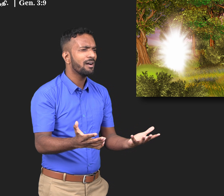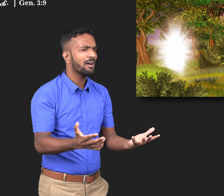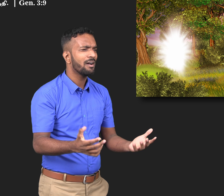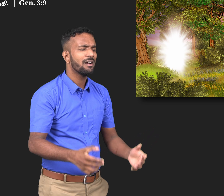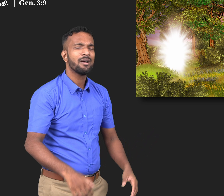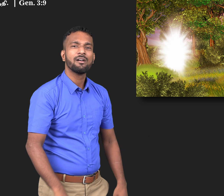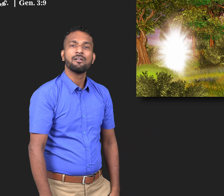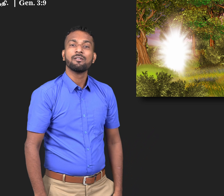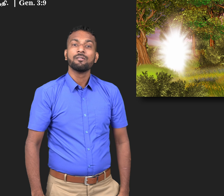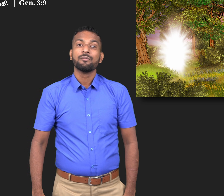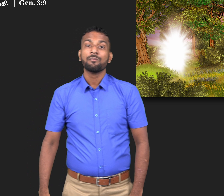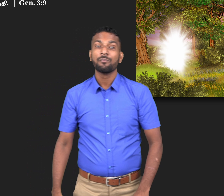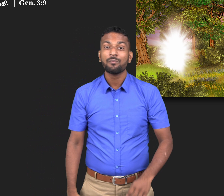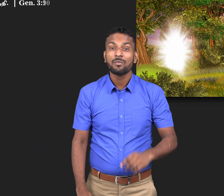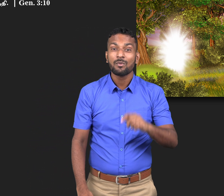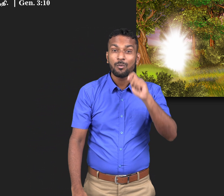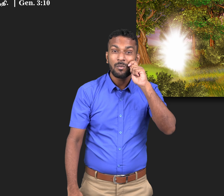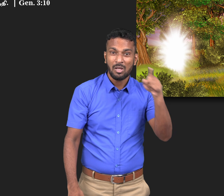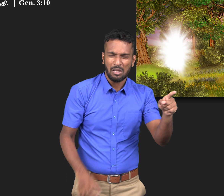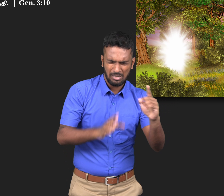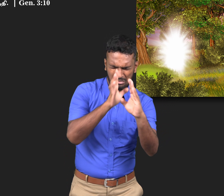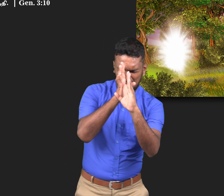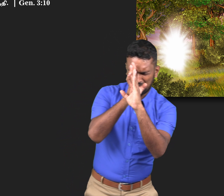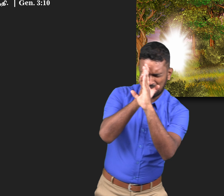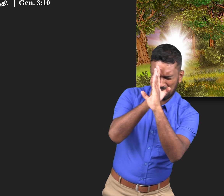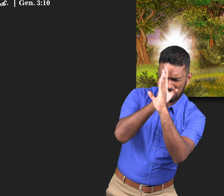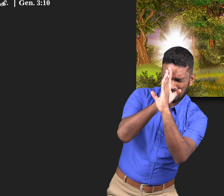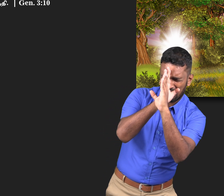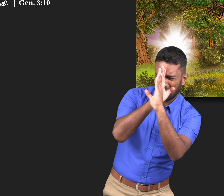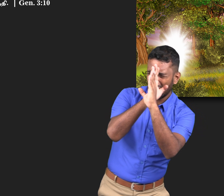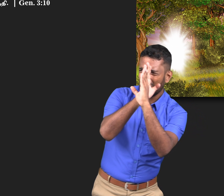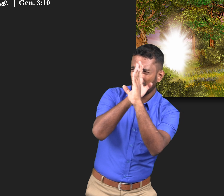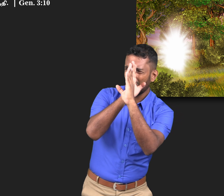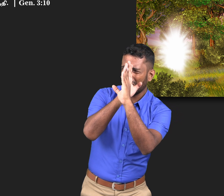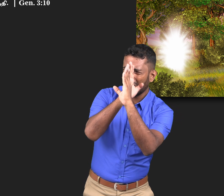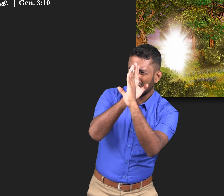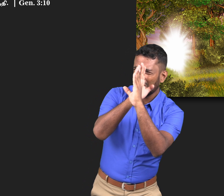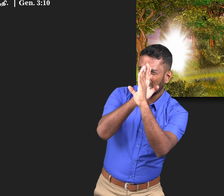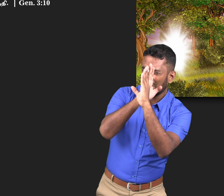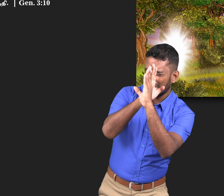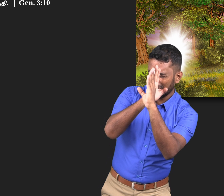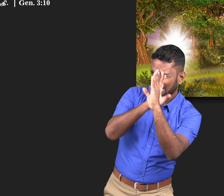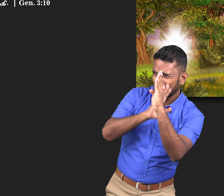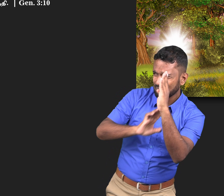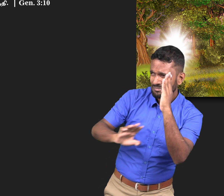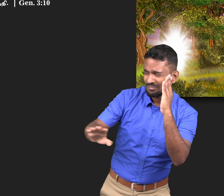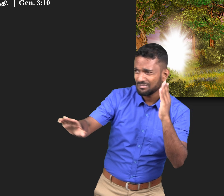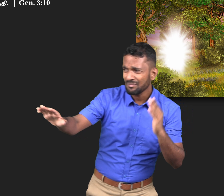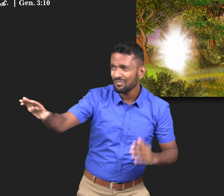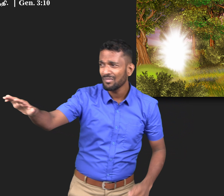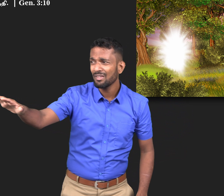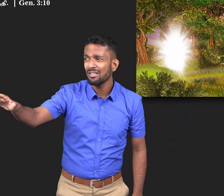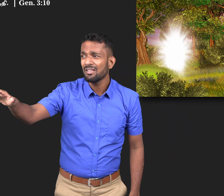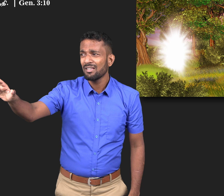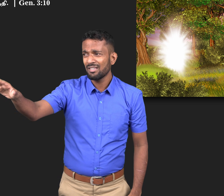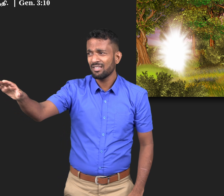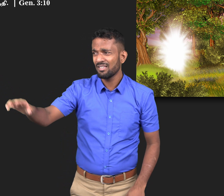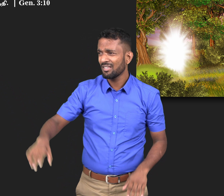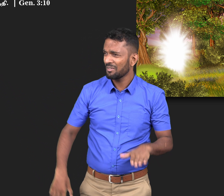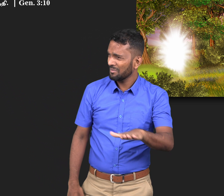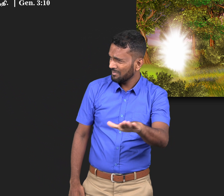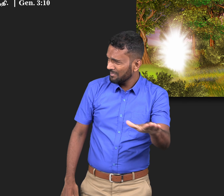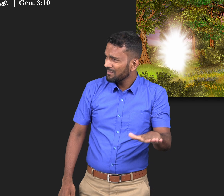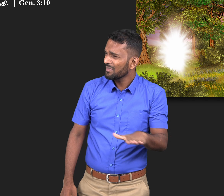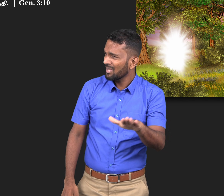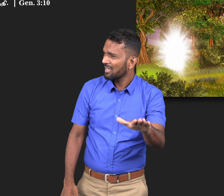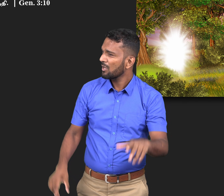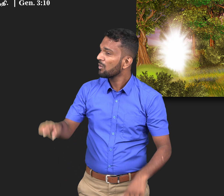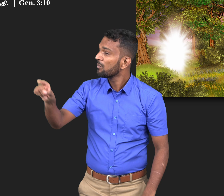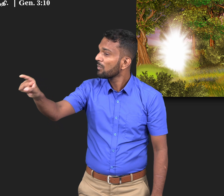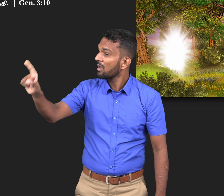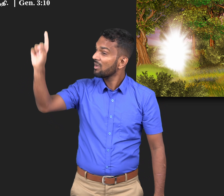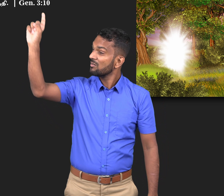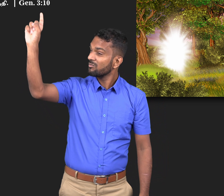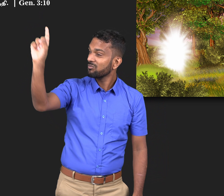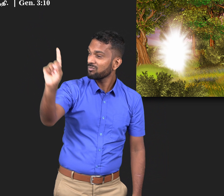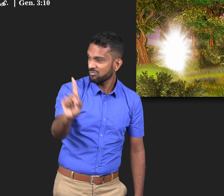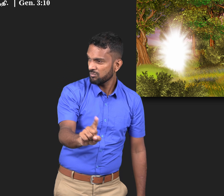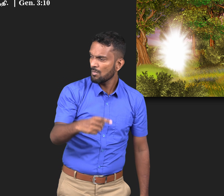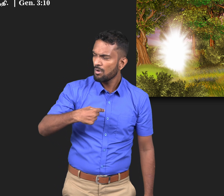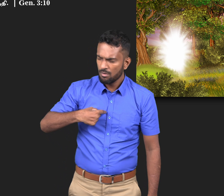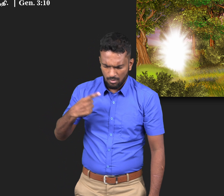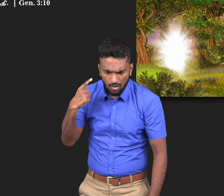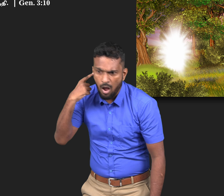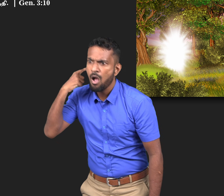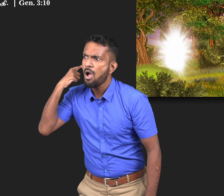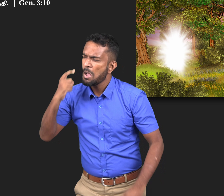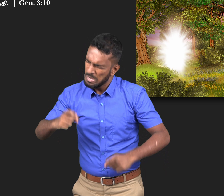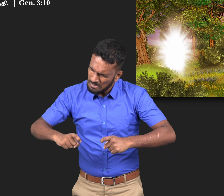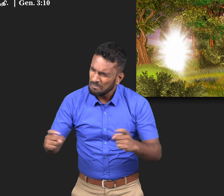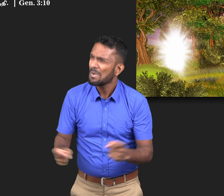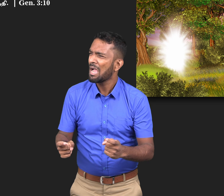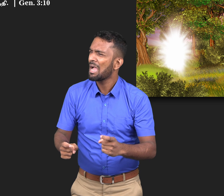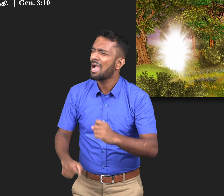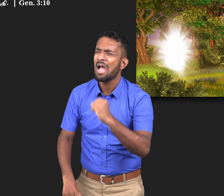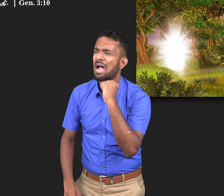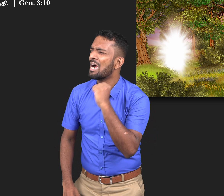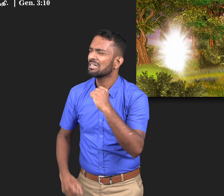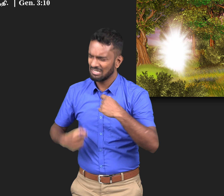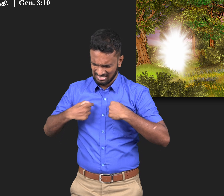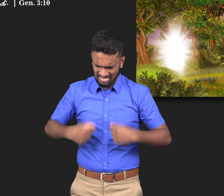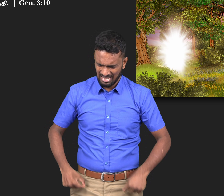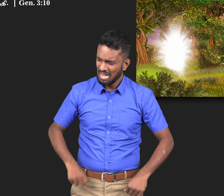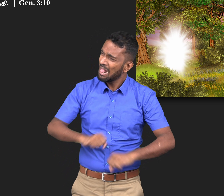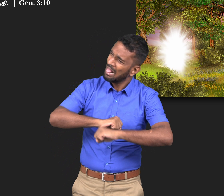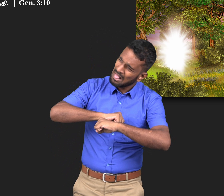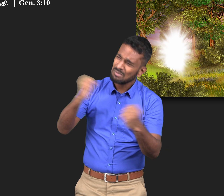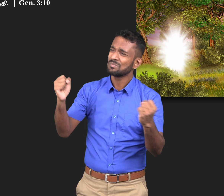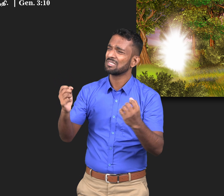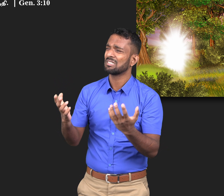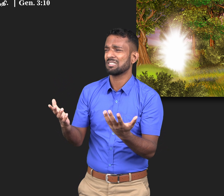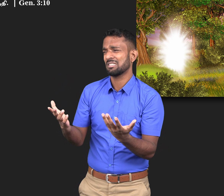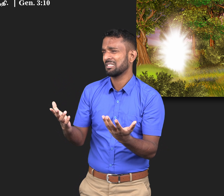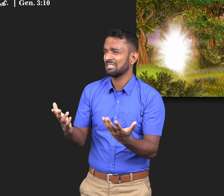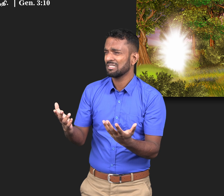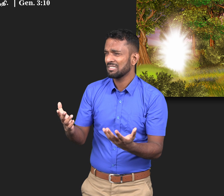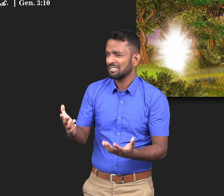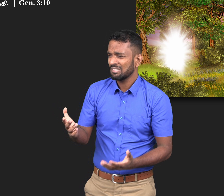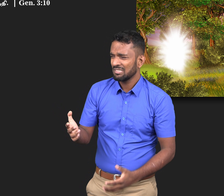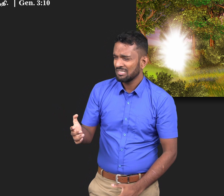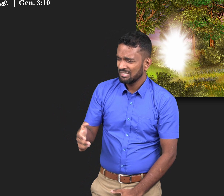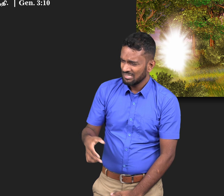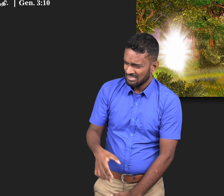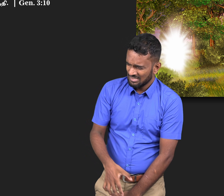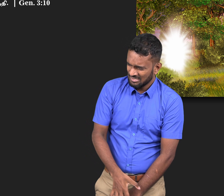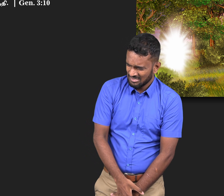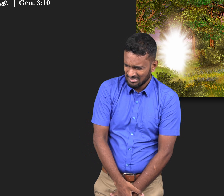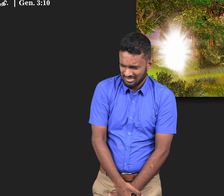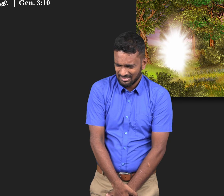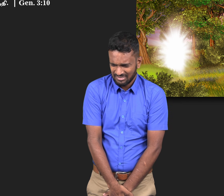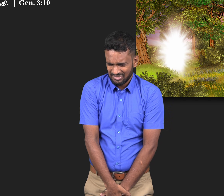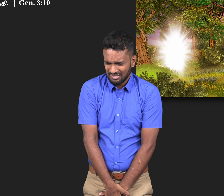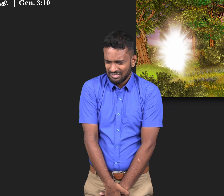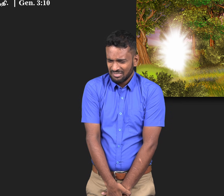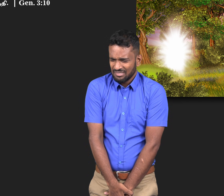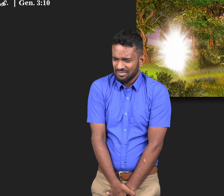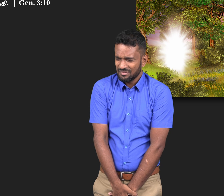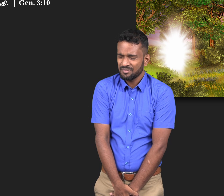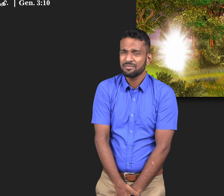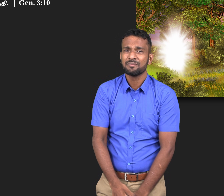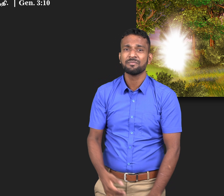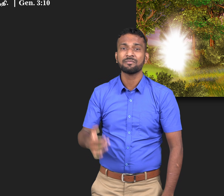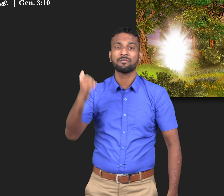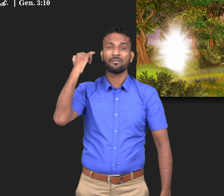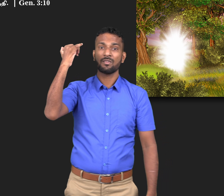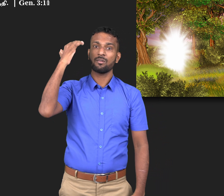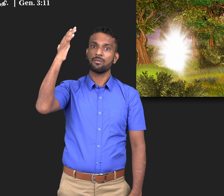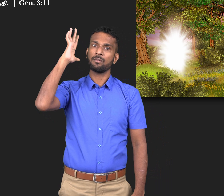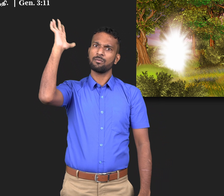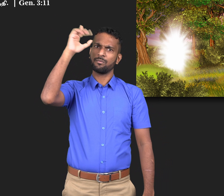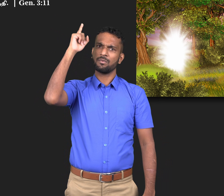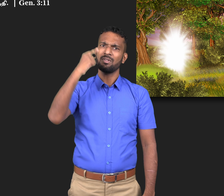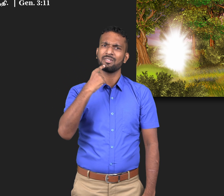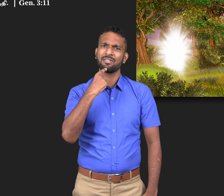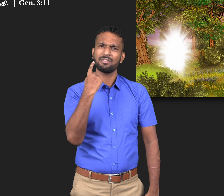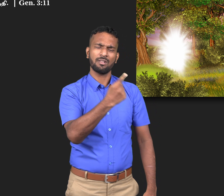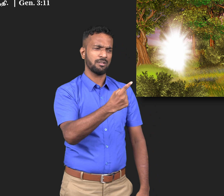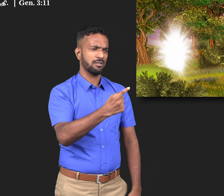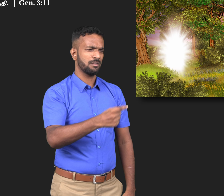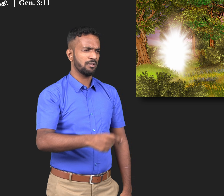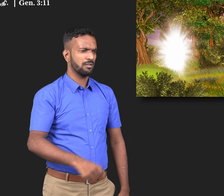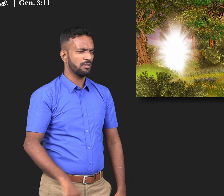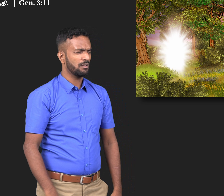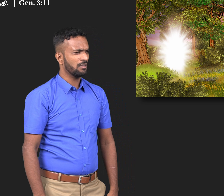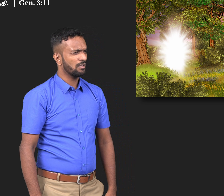“I heard Your voice in the garden,” he replied, “and I was afraid because I was naked; so I hid myself.”